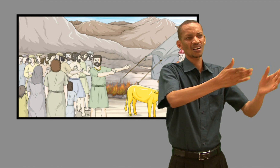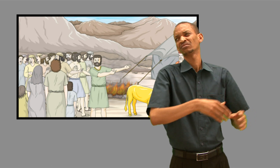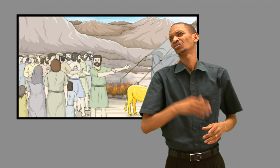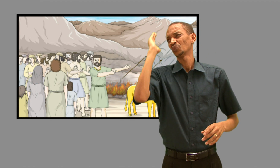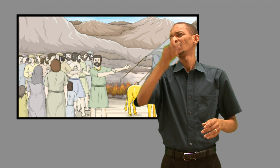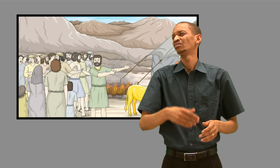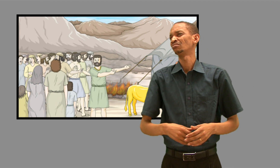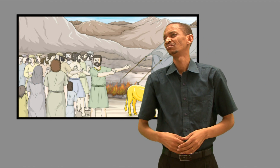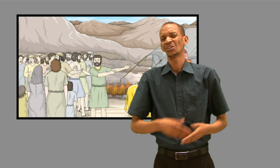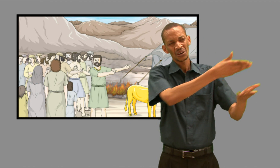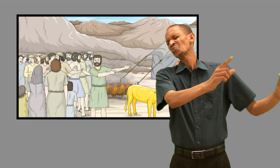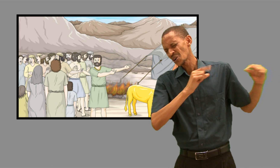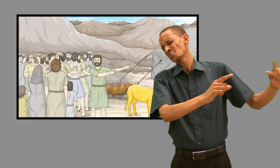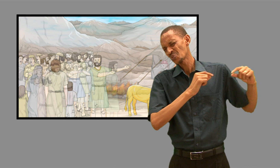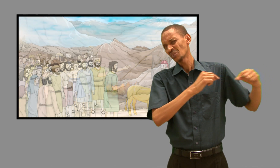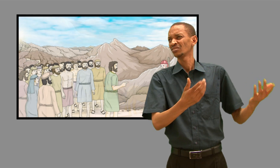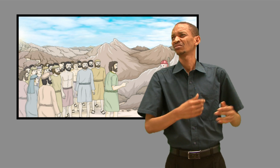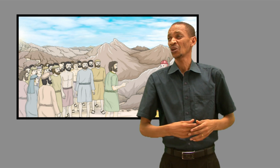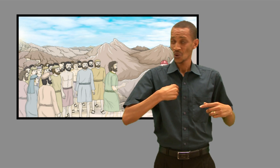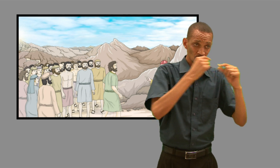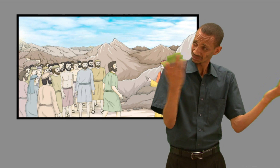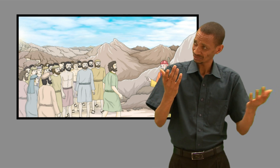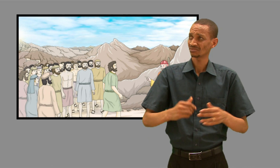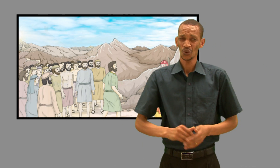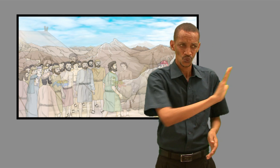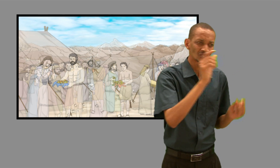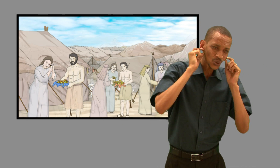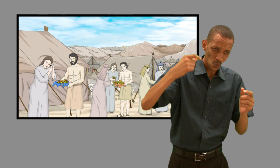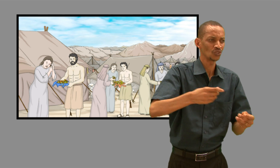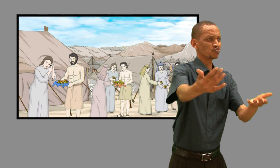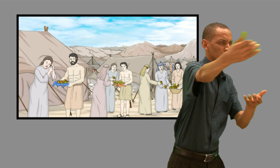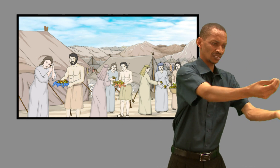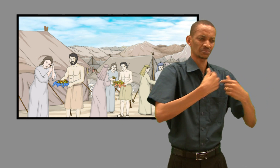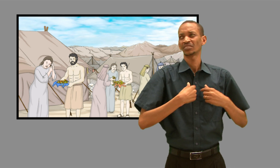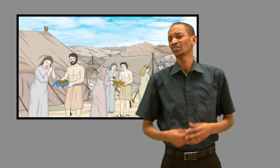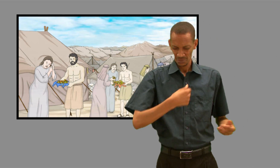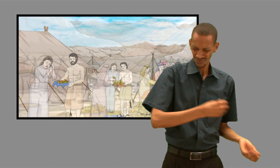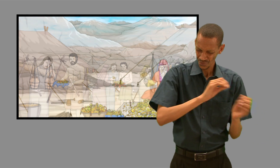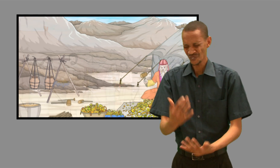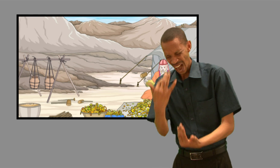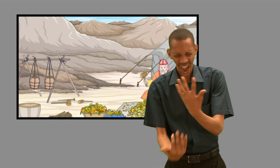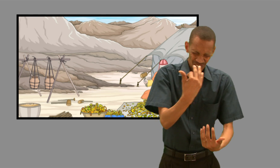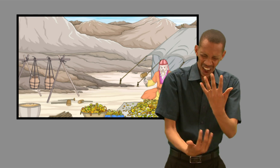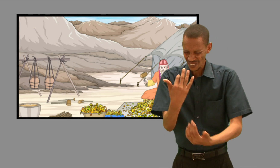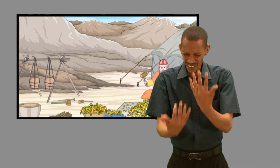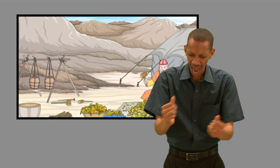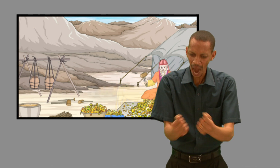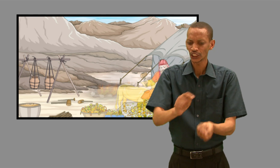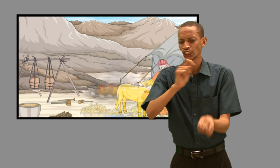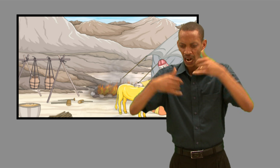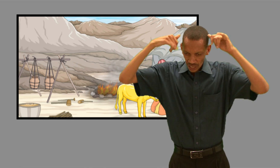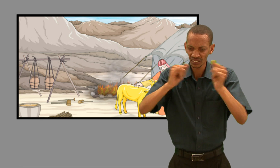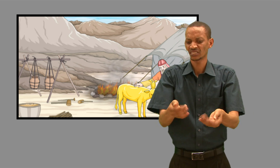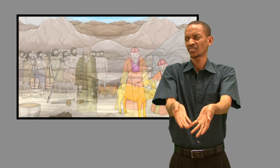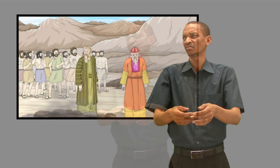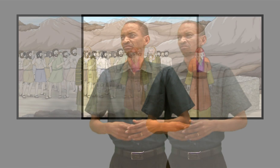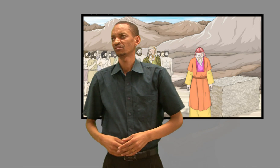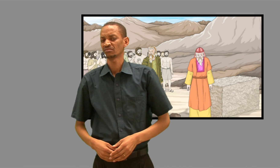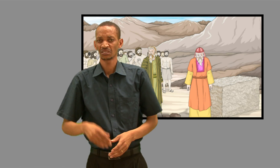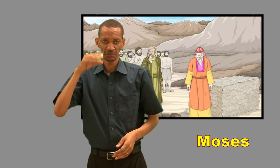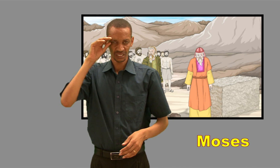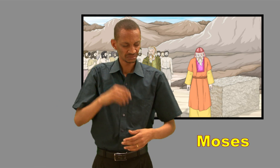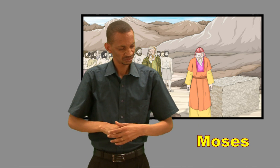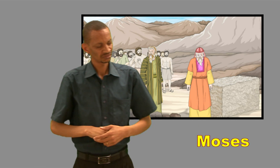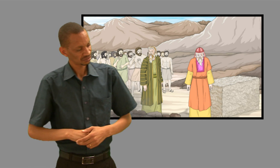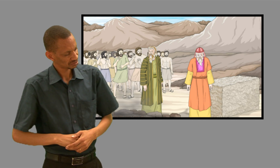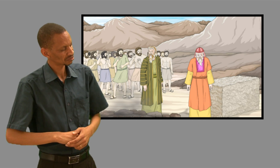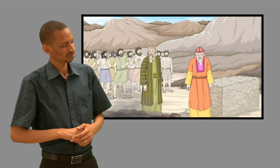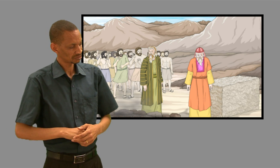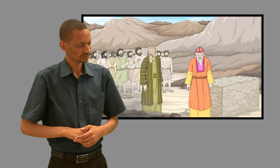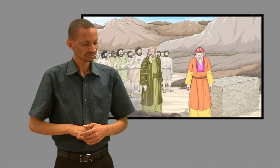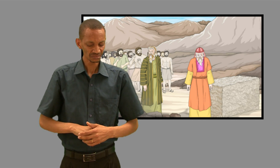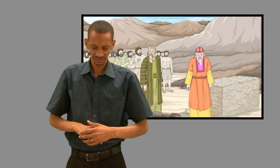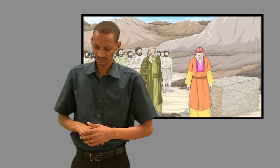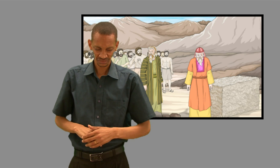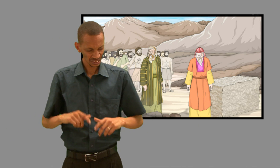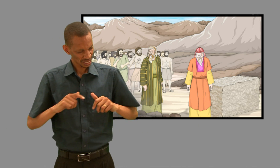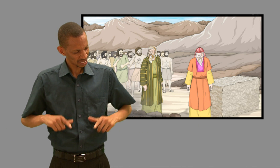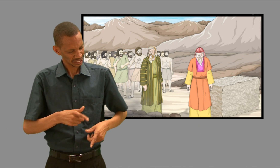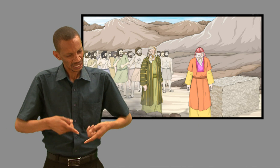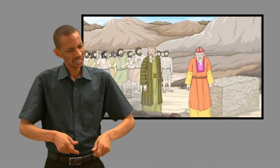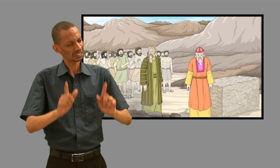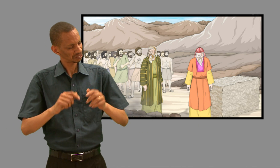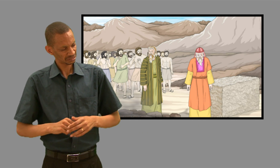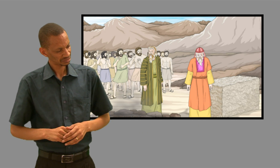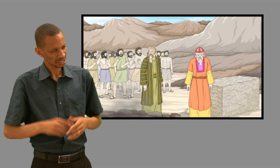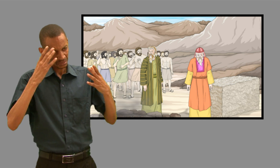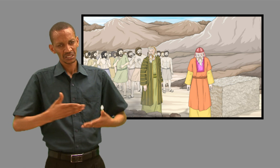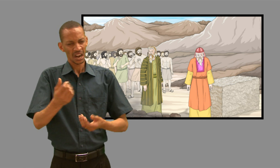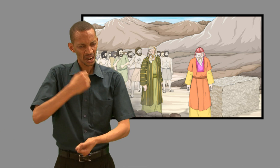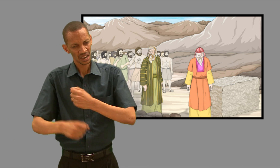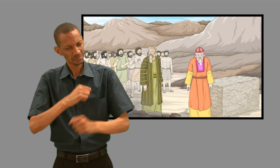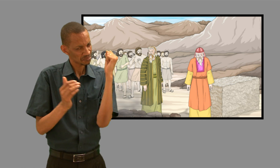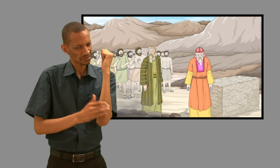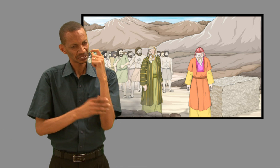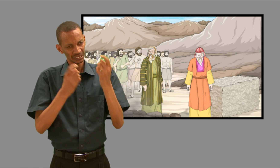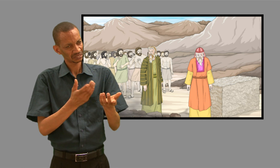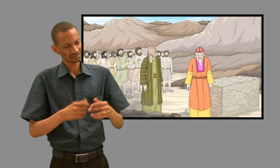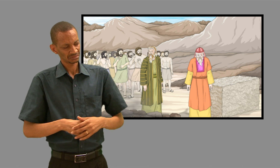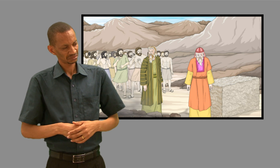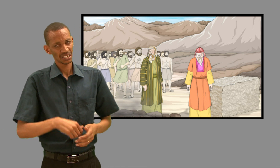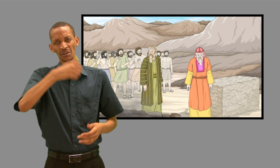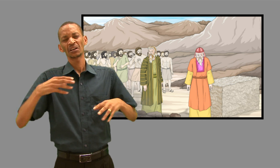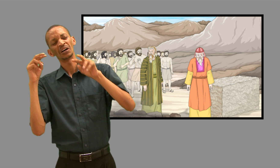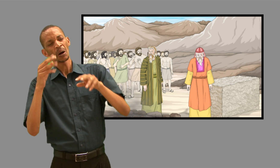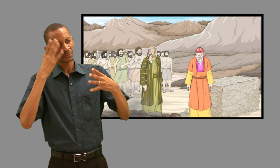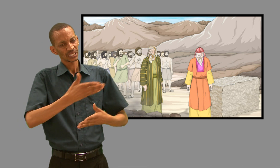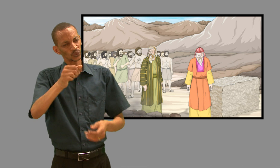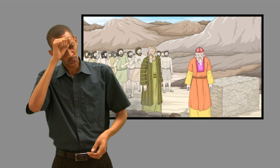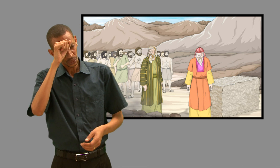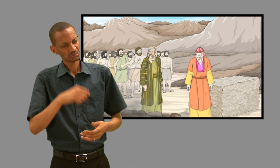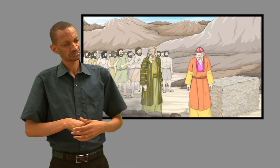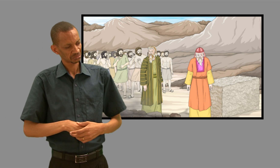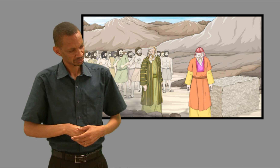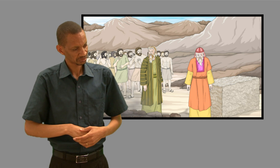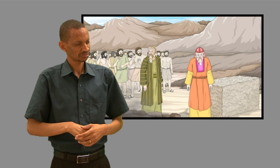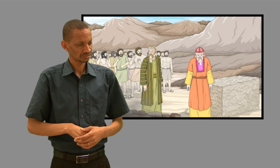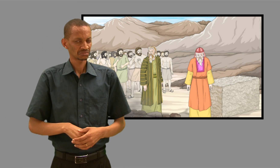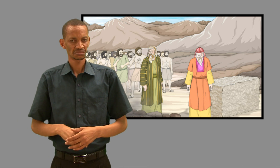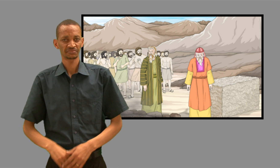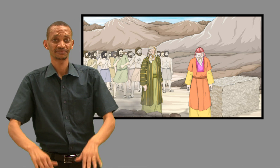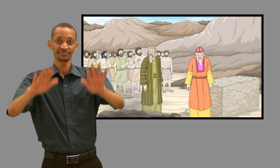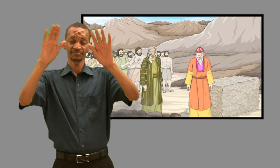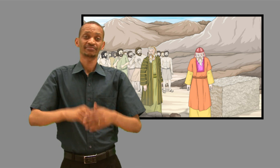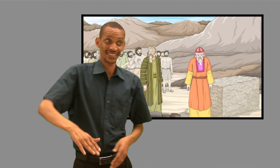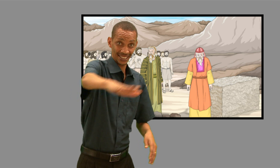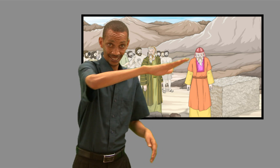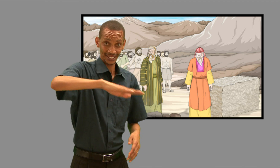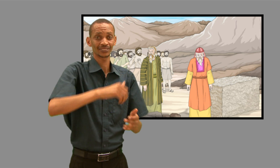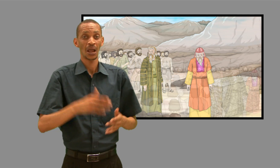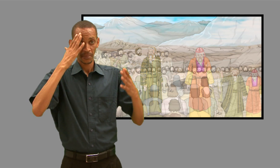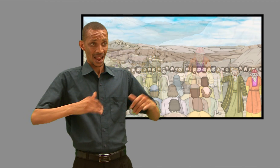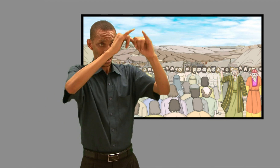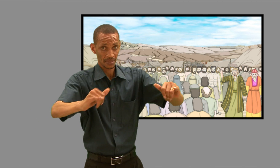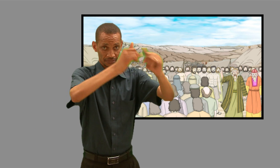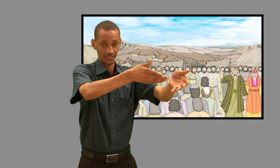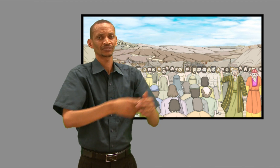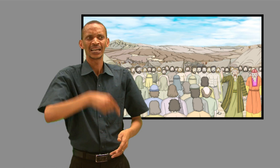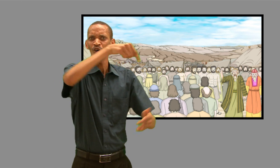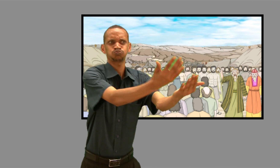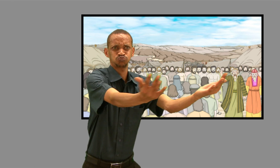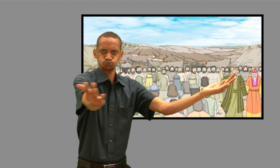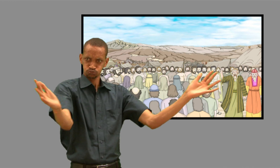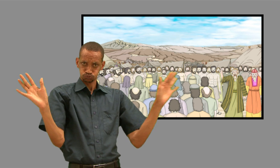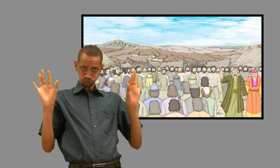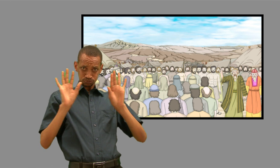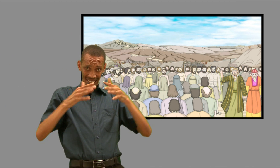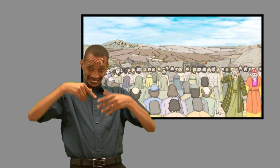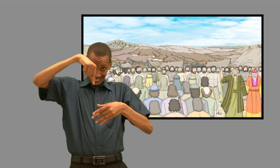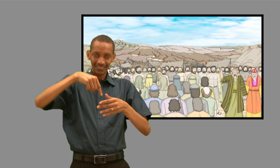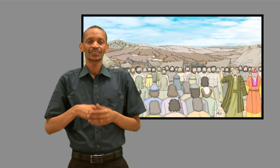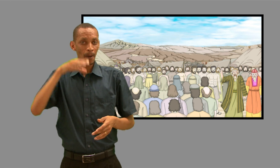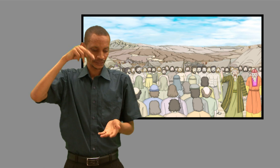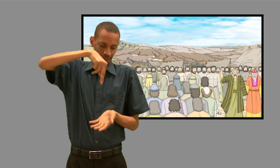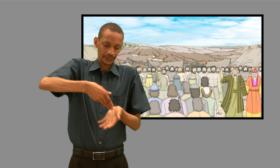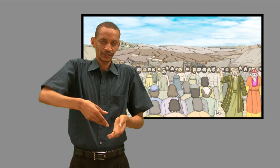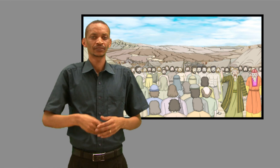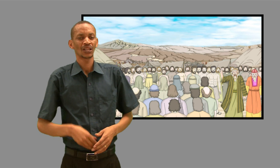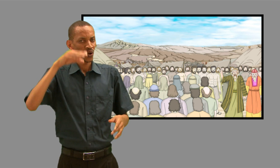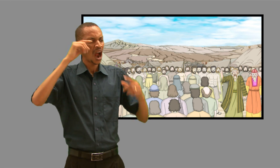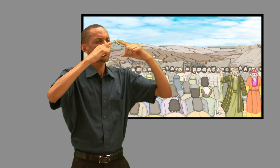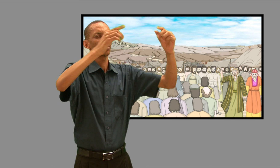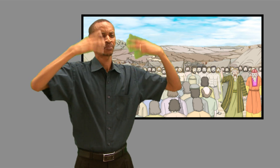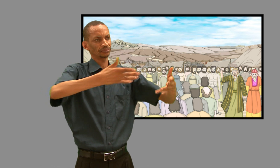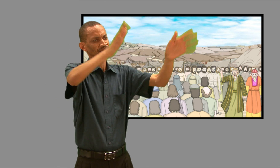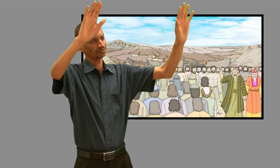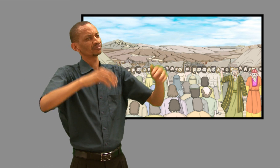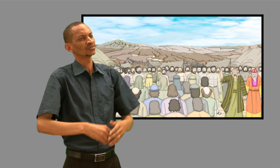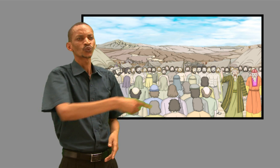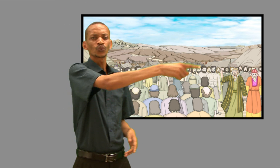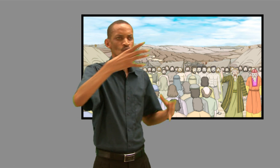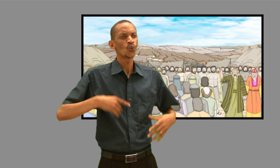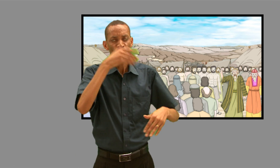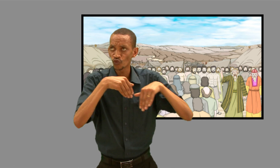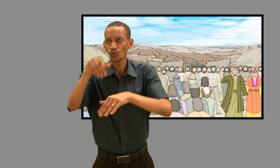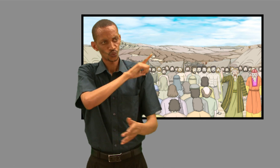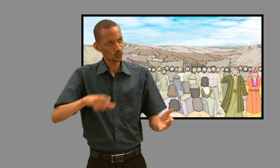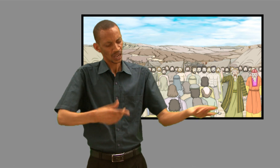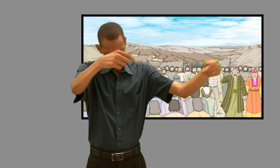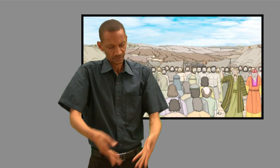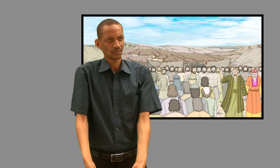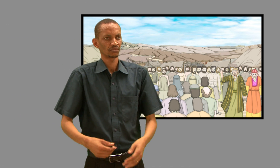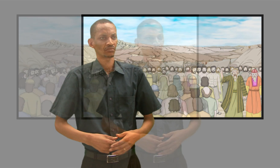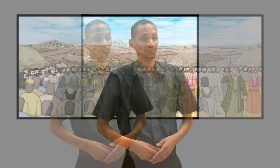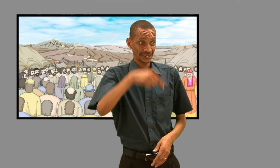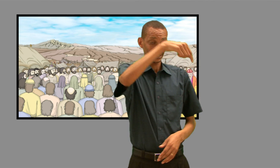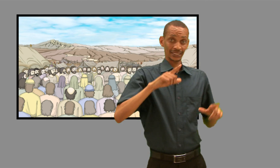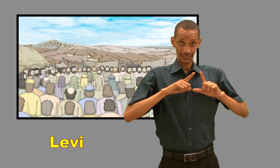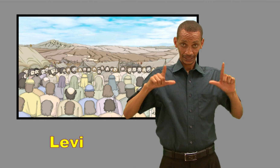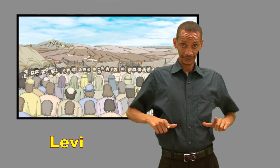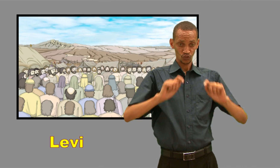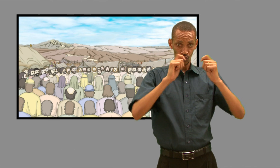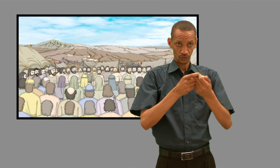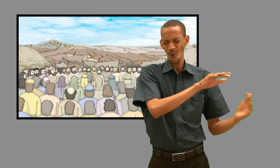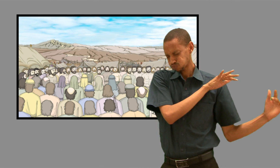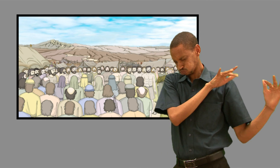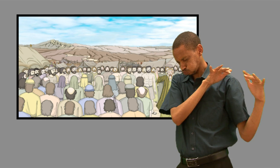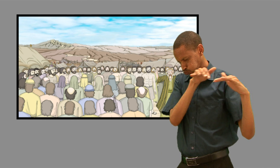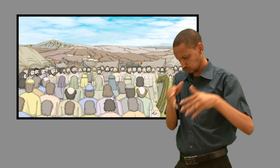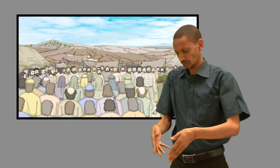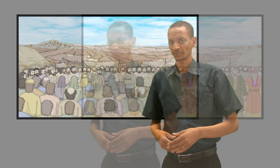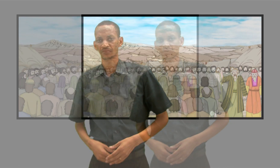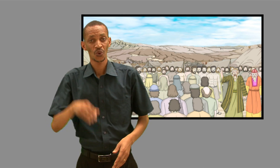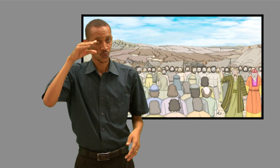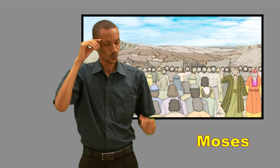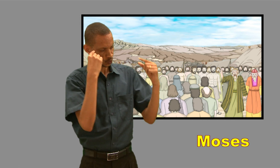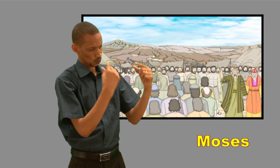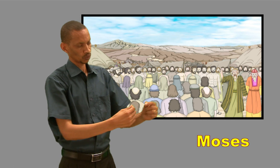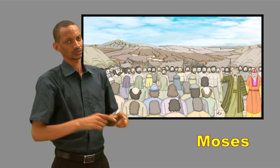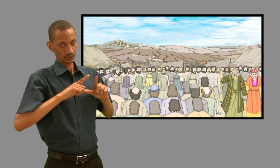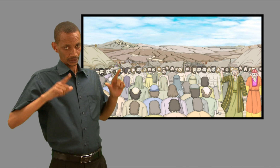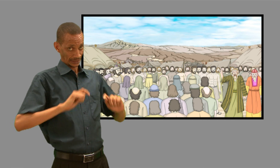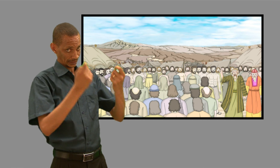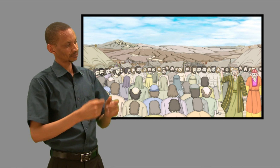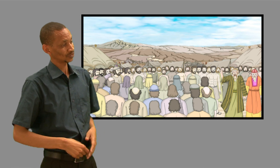So I said to them, ‘Whoever has gold, let him take it off,’ and they gave it to me. And when I threw it into the fire, out came this calf!” Moses saw that the people were out of control, for Aaron had let them run wild and become a laughingstock to their enemies. So Moses stood at the entrance to the camp and said, “Whoever is for the LORD, come to me.”